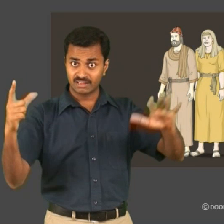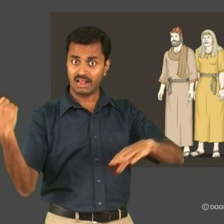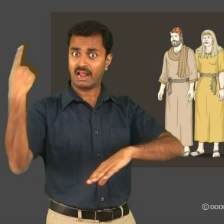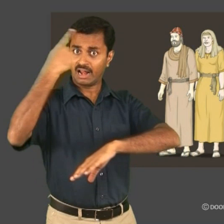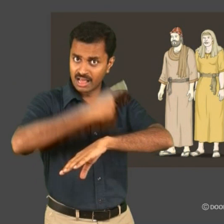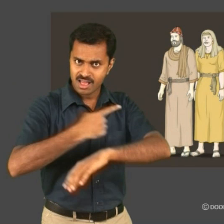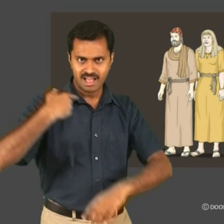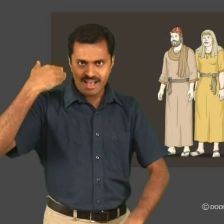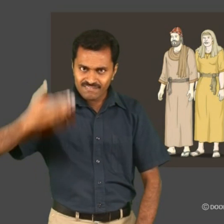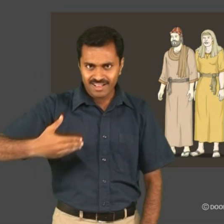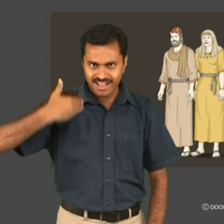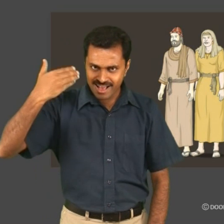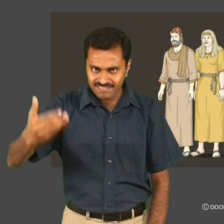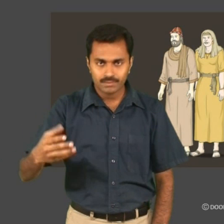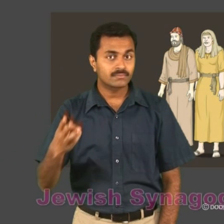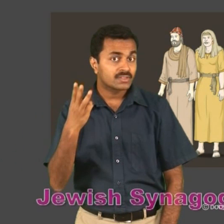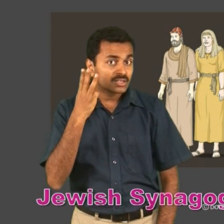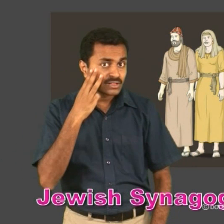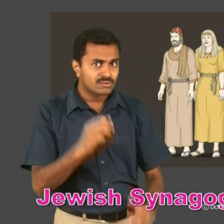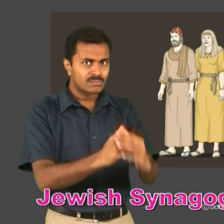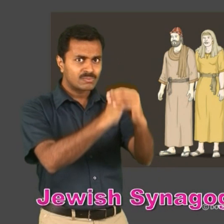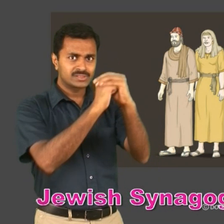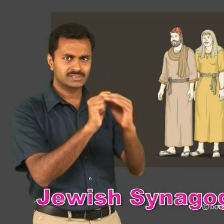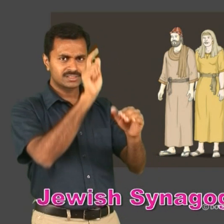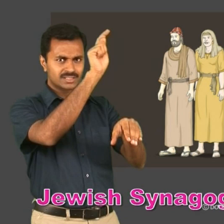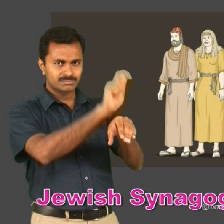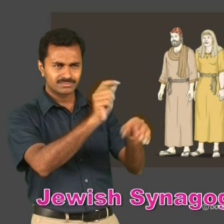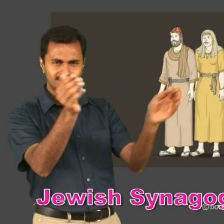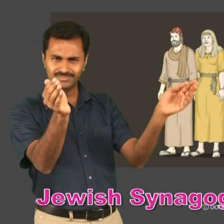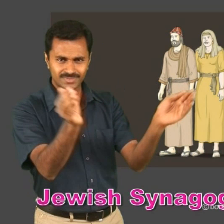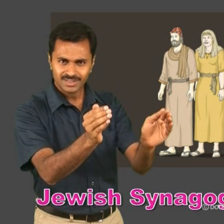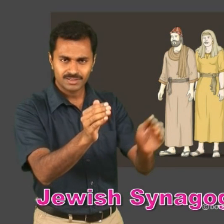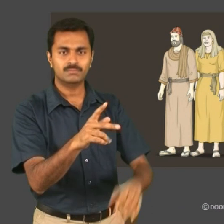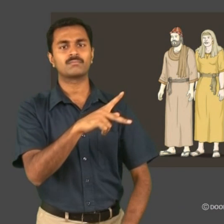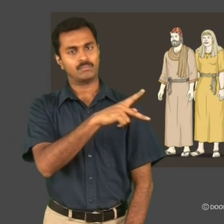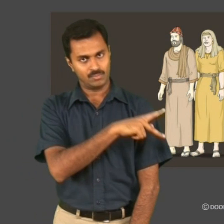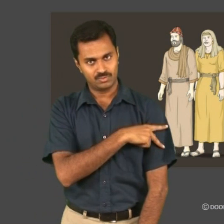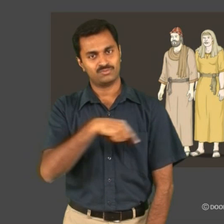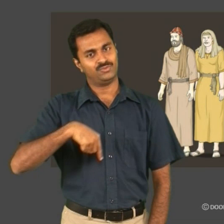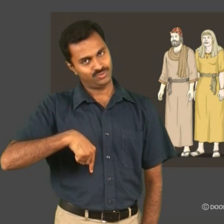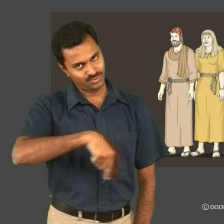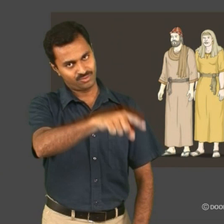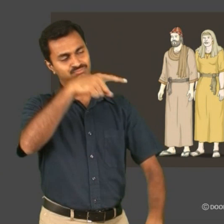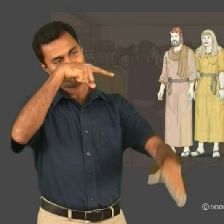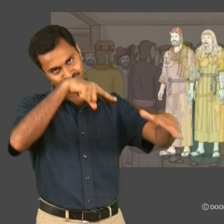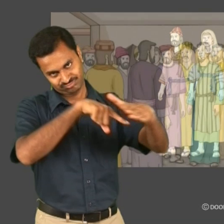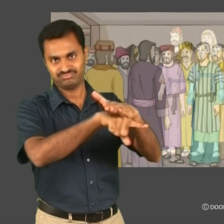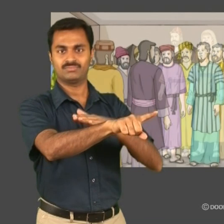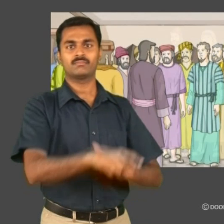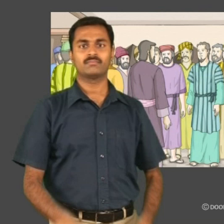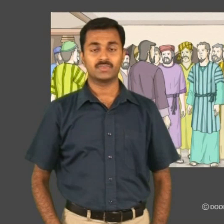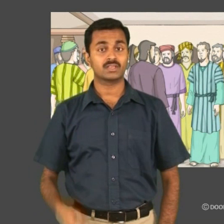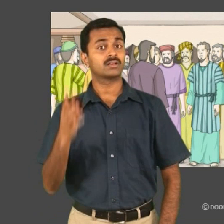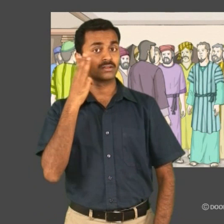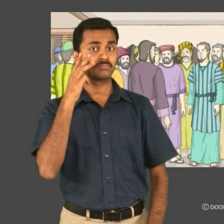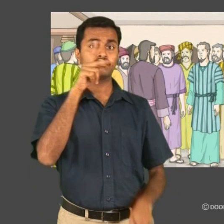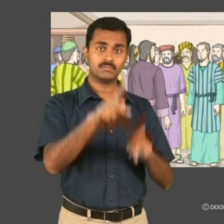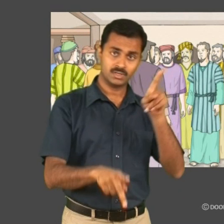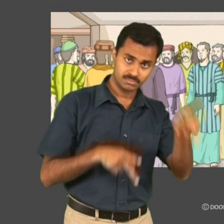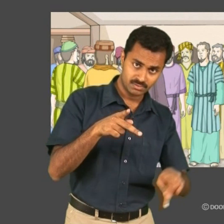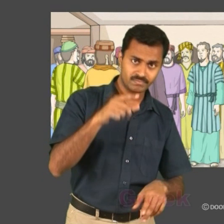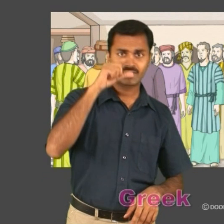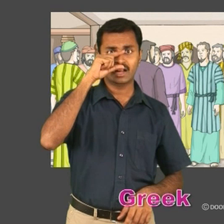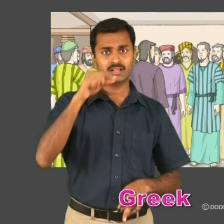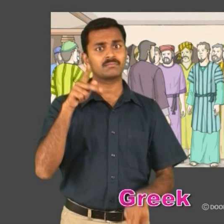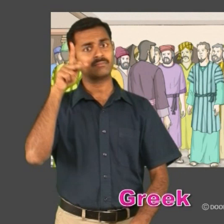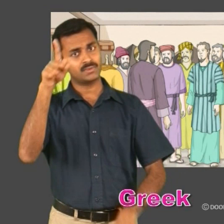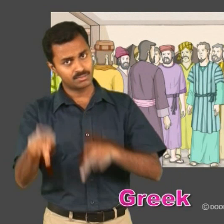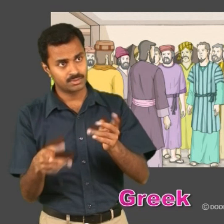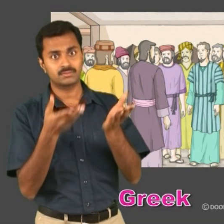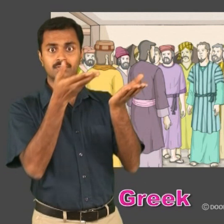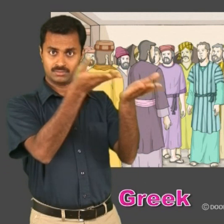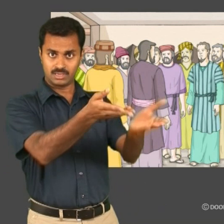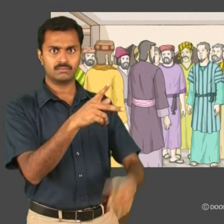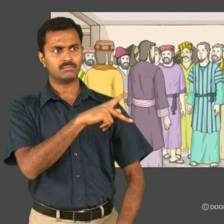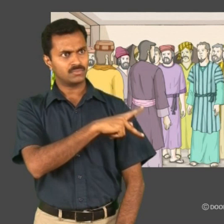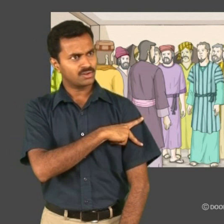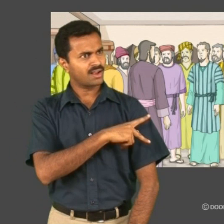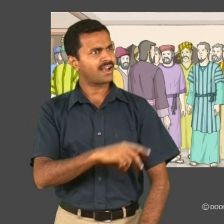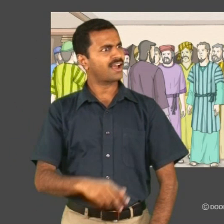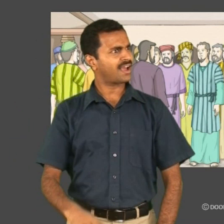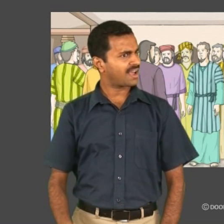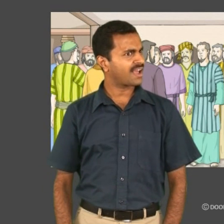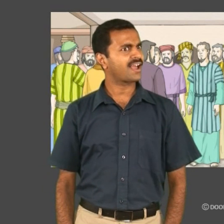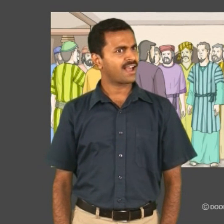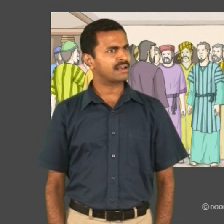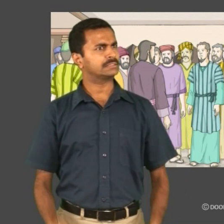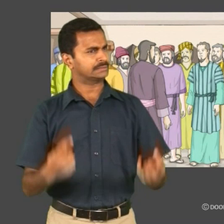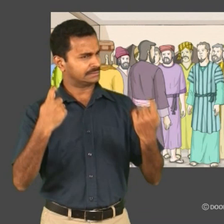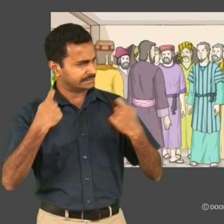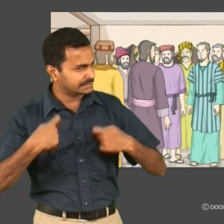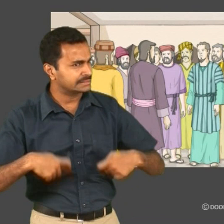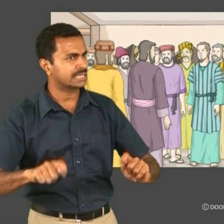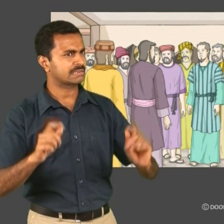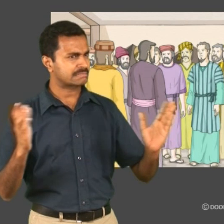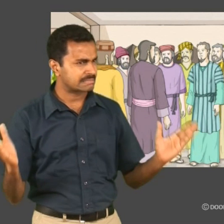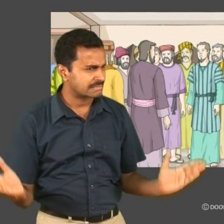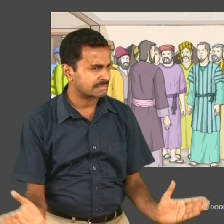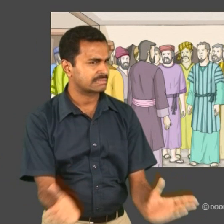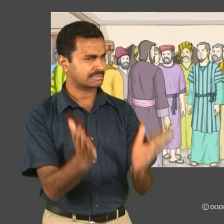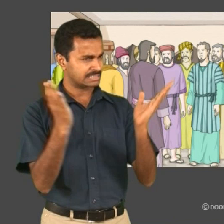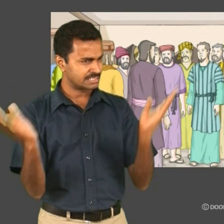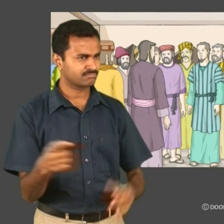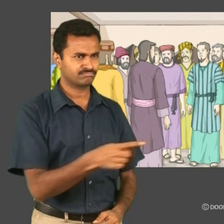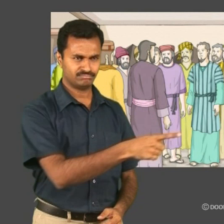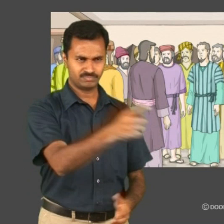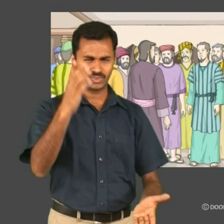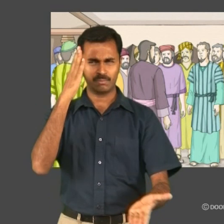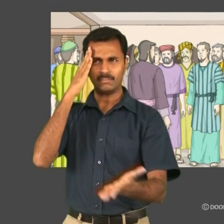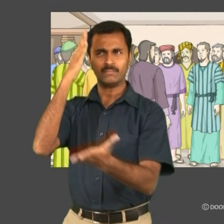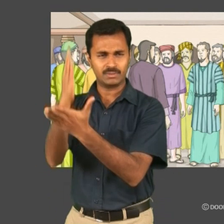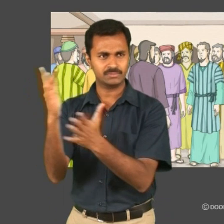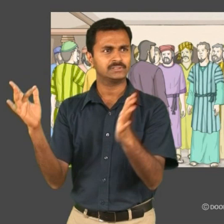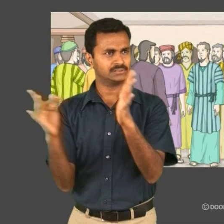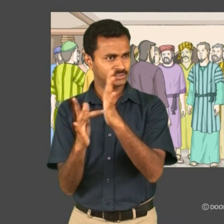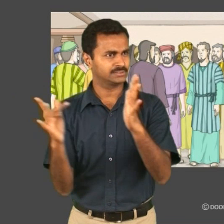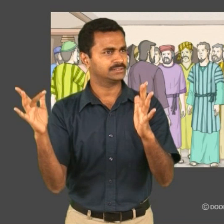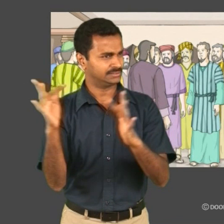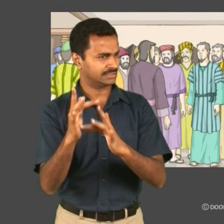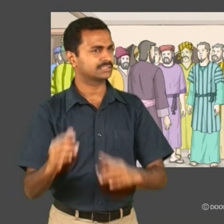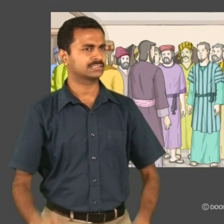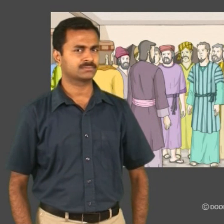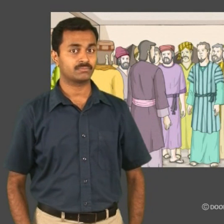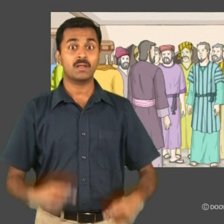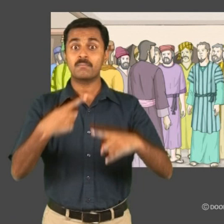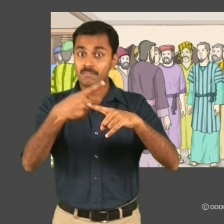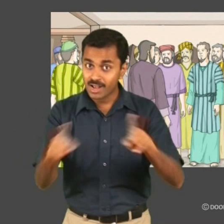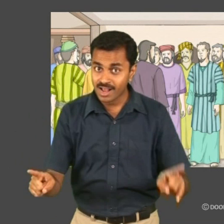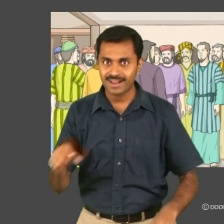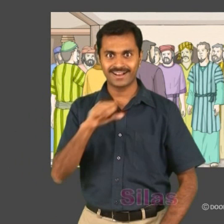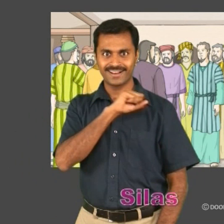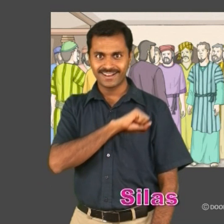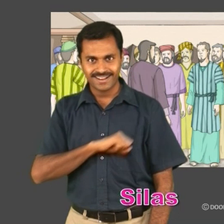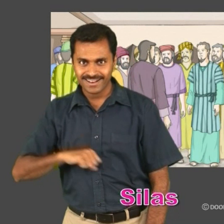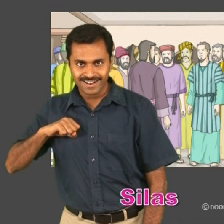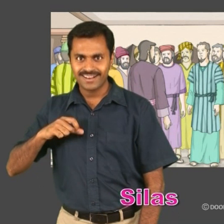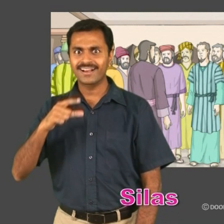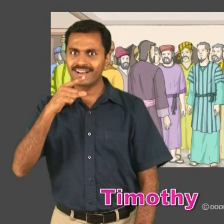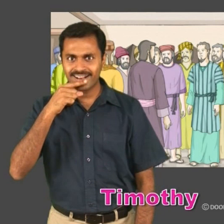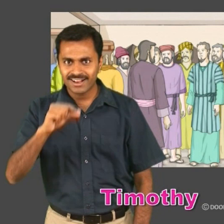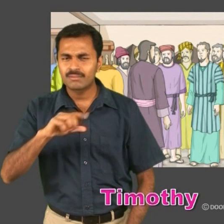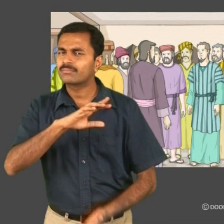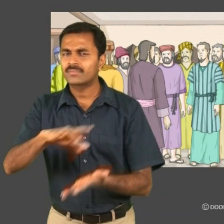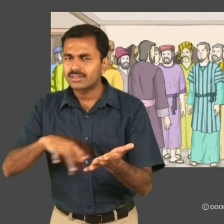Every Sabbath he reasoned in the synagogue, trying to persuade Jews and Greeks alike.